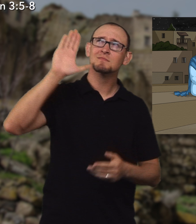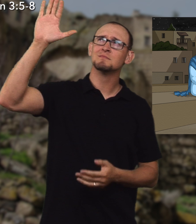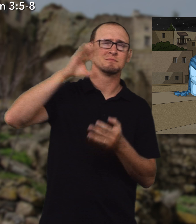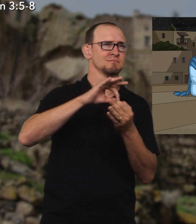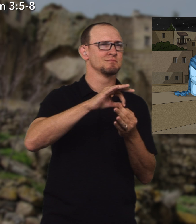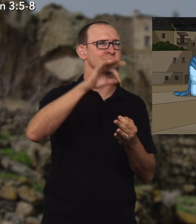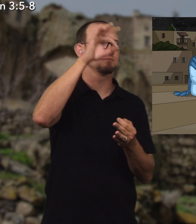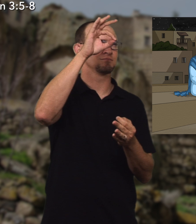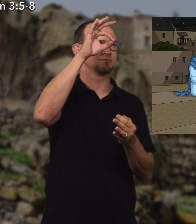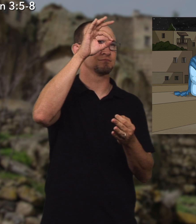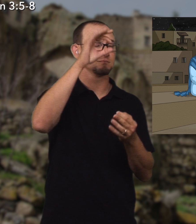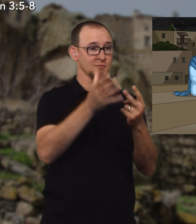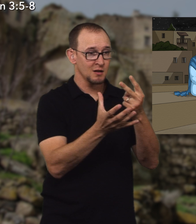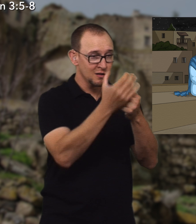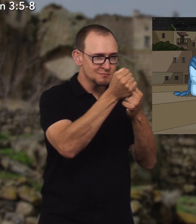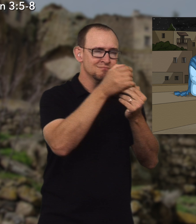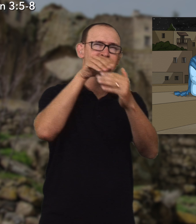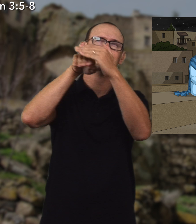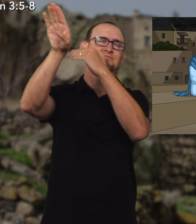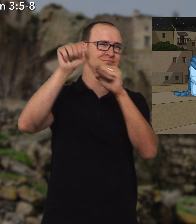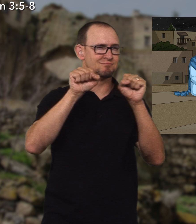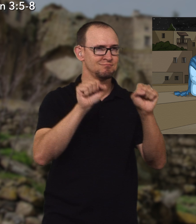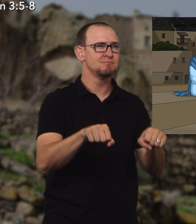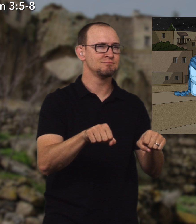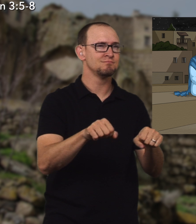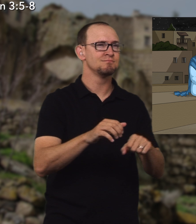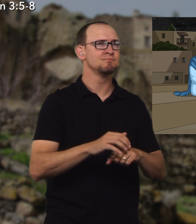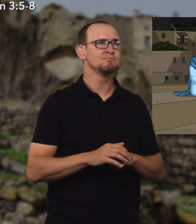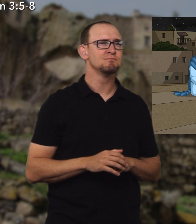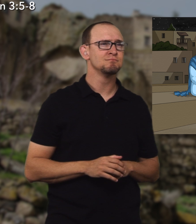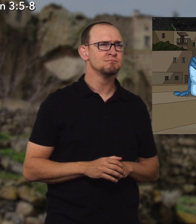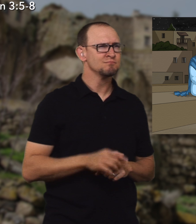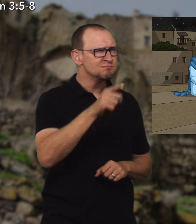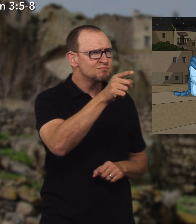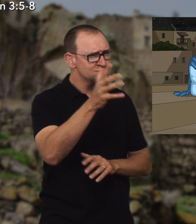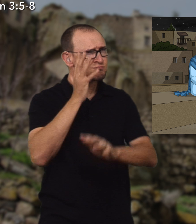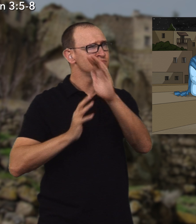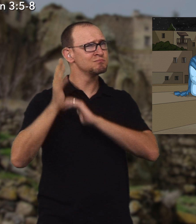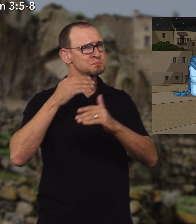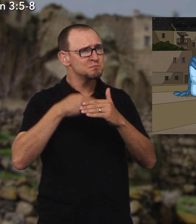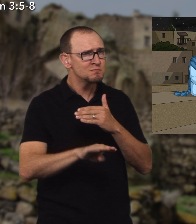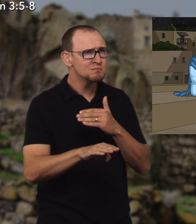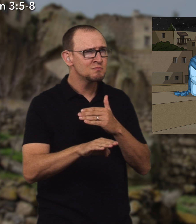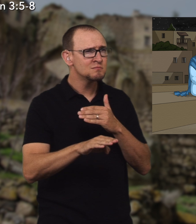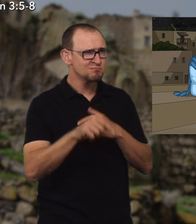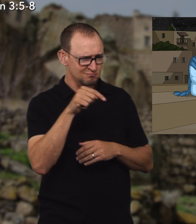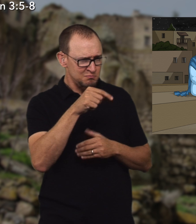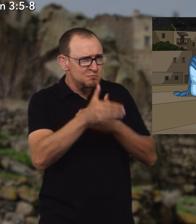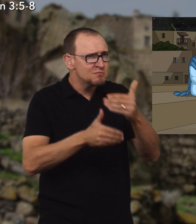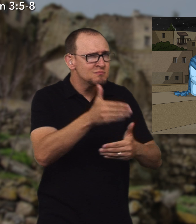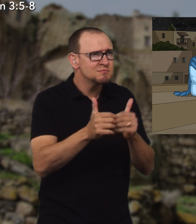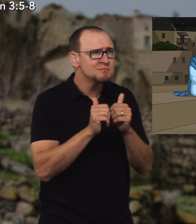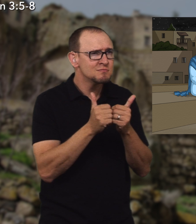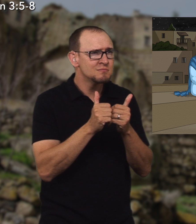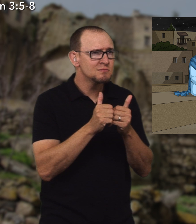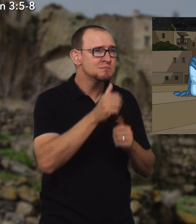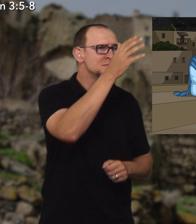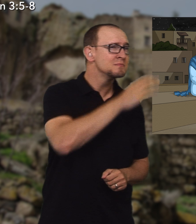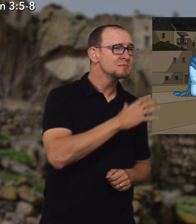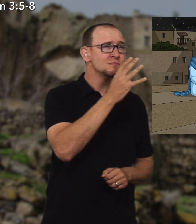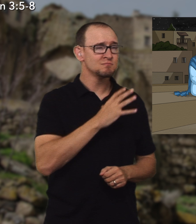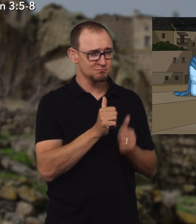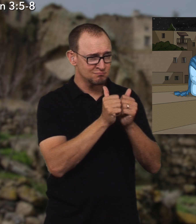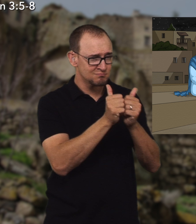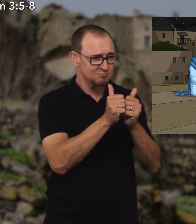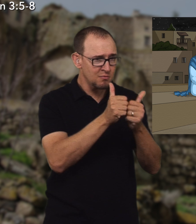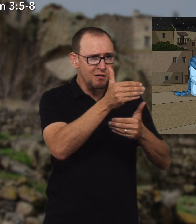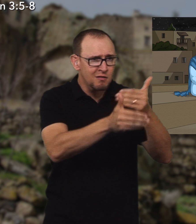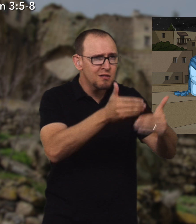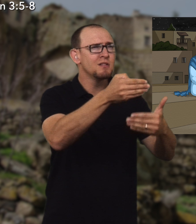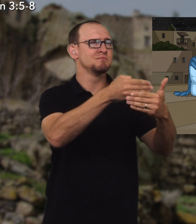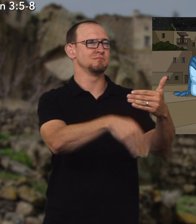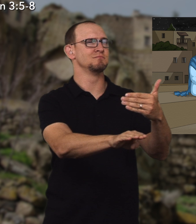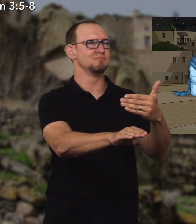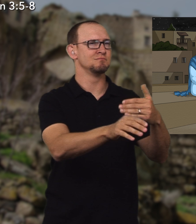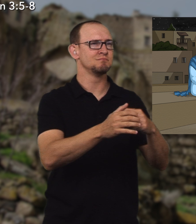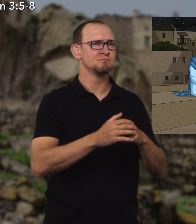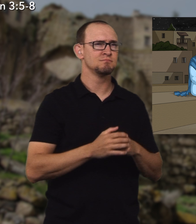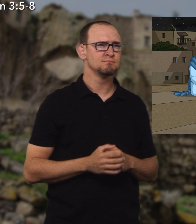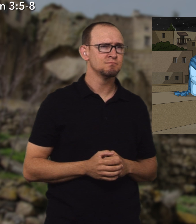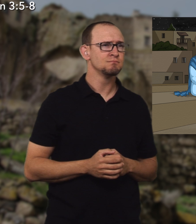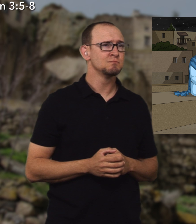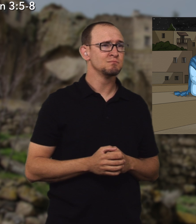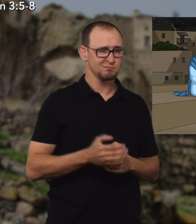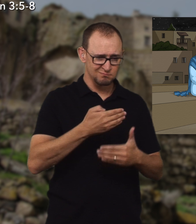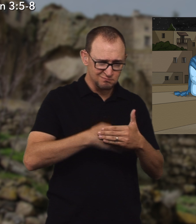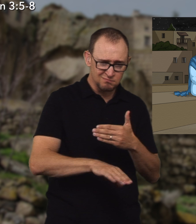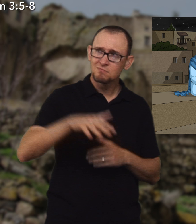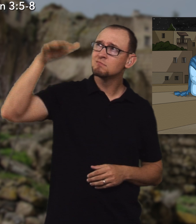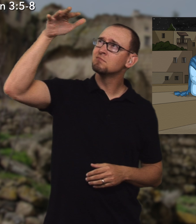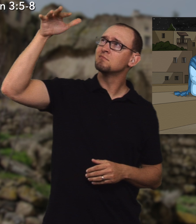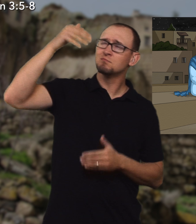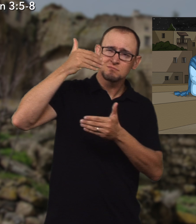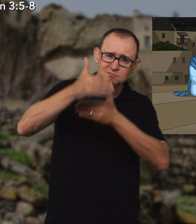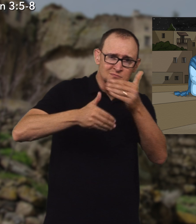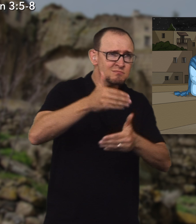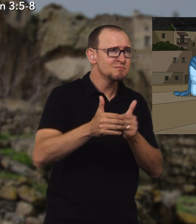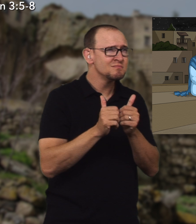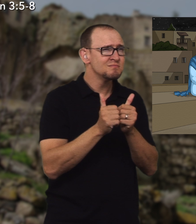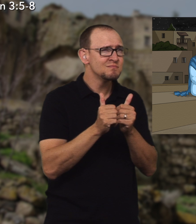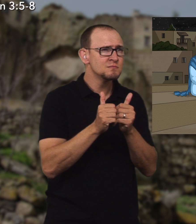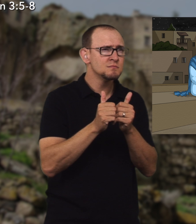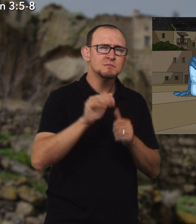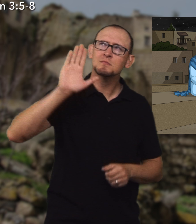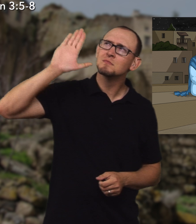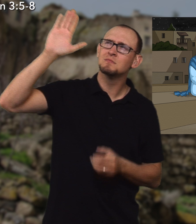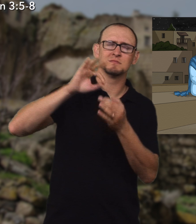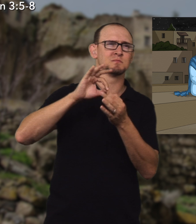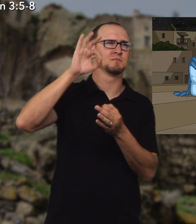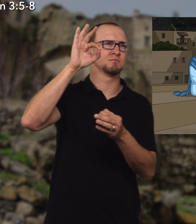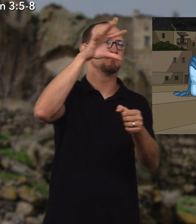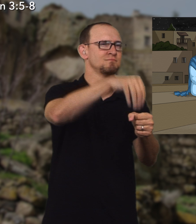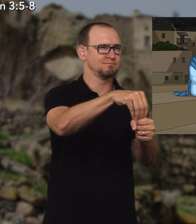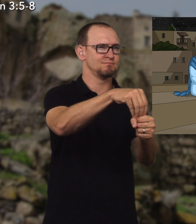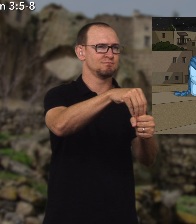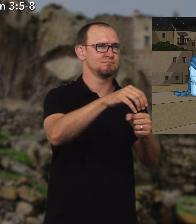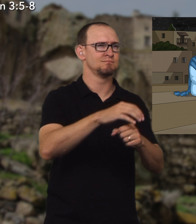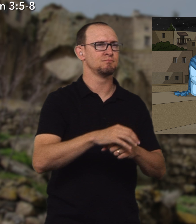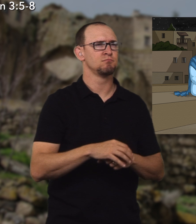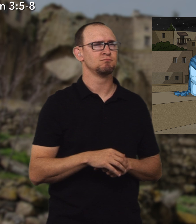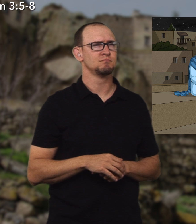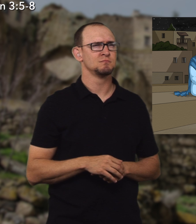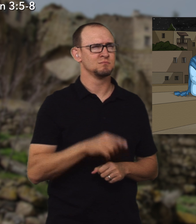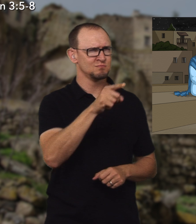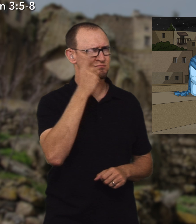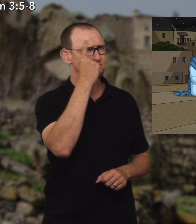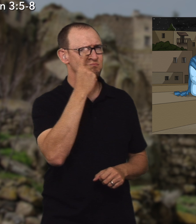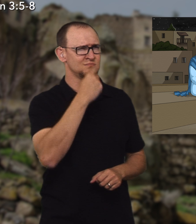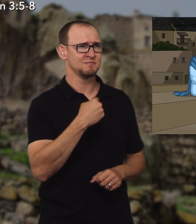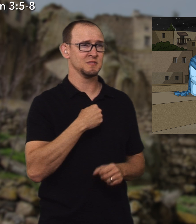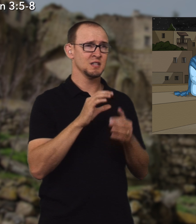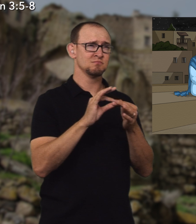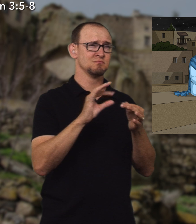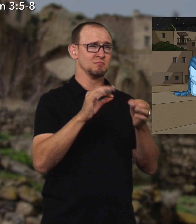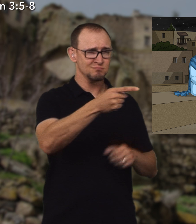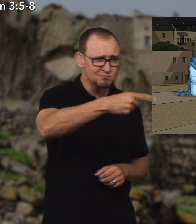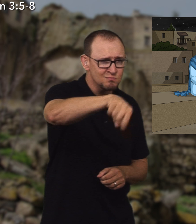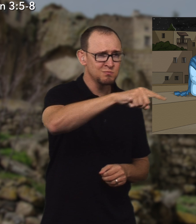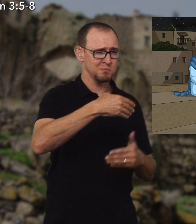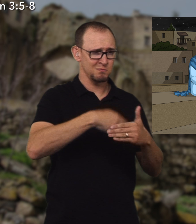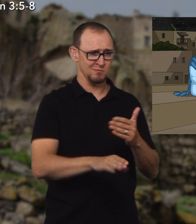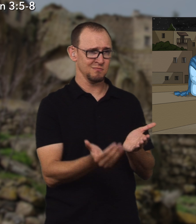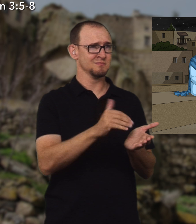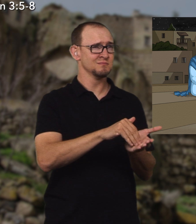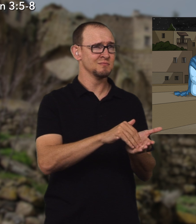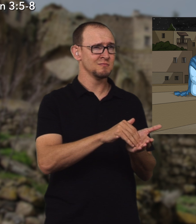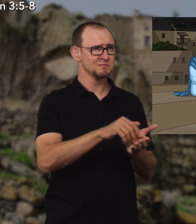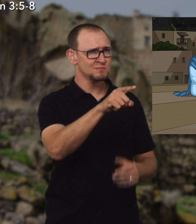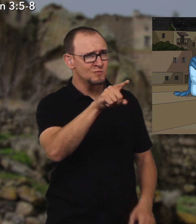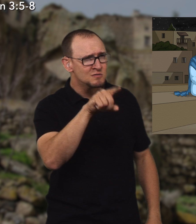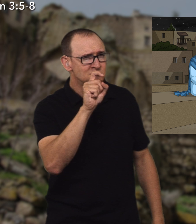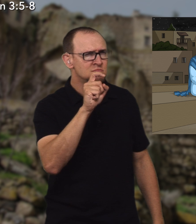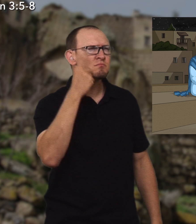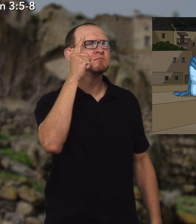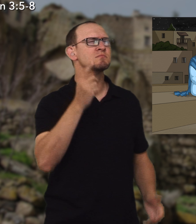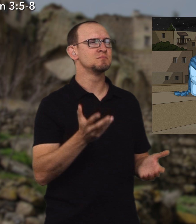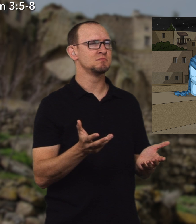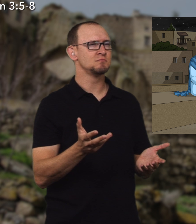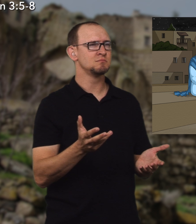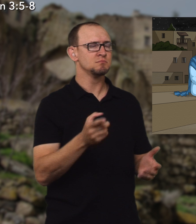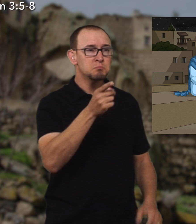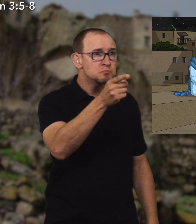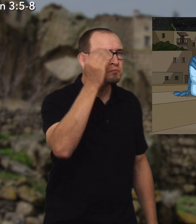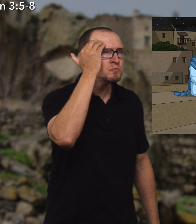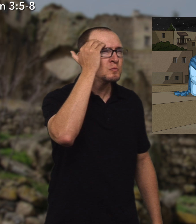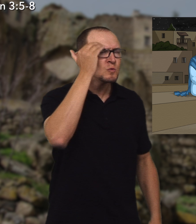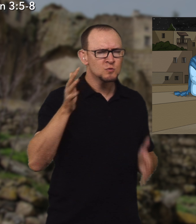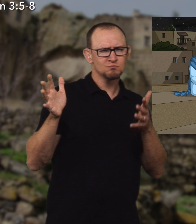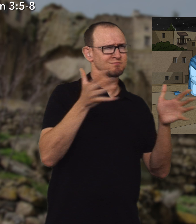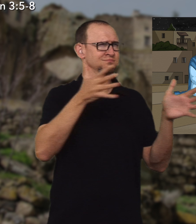Flesh is born of flesh, but spirit is born of the Spirit. Do not be amazed that I said, ‘You must be born again.’ The wind blows where it wishes.